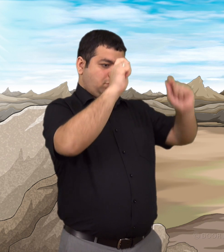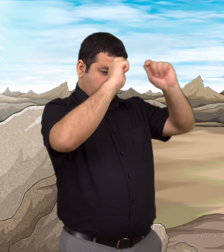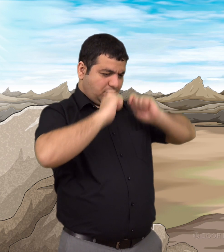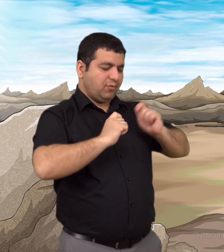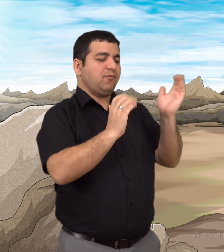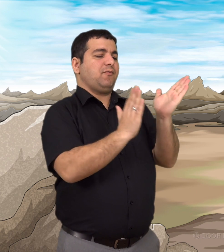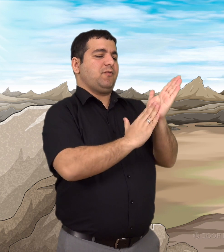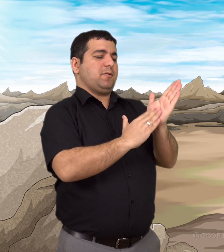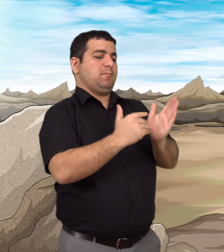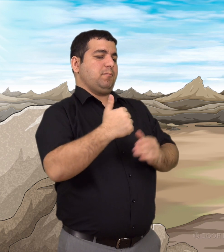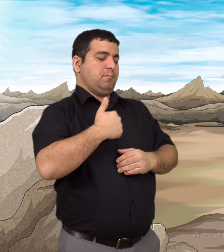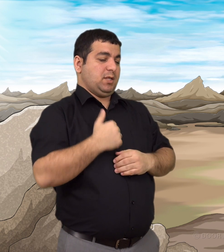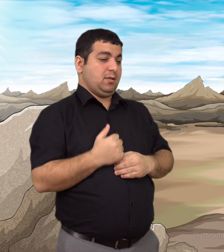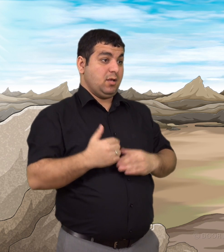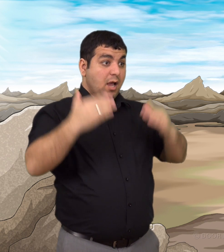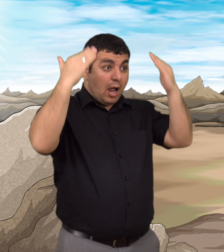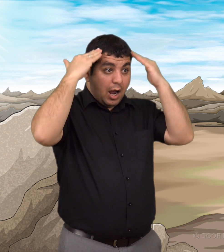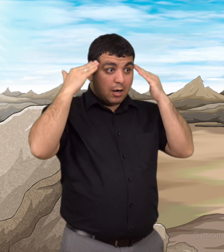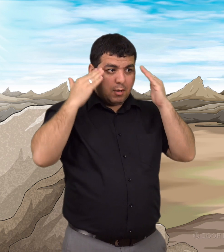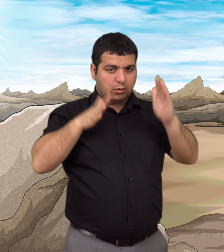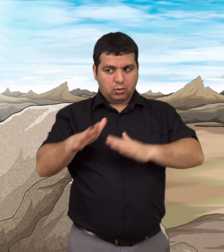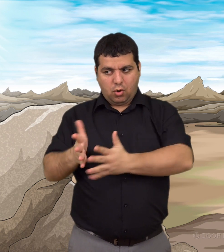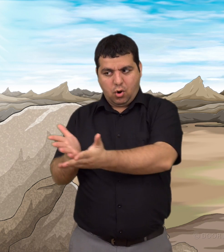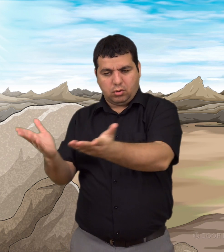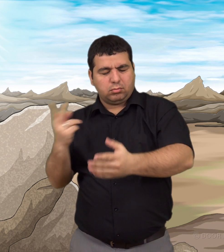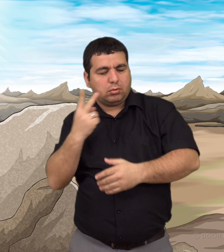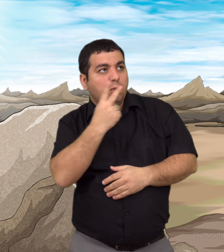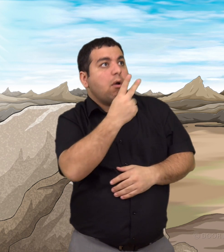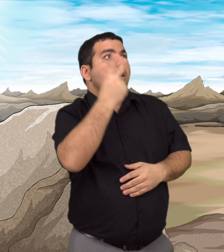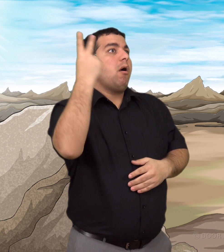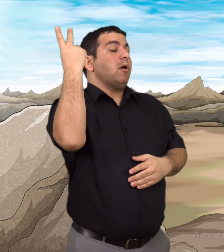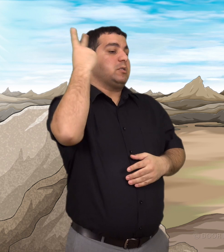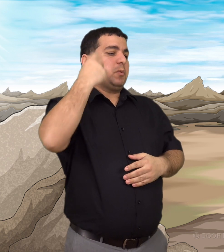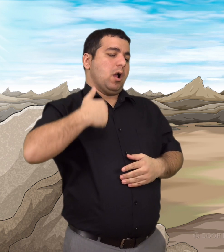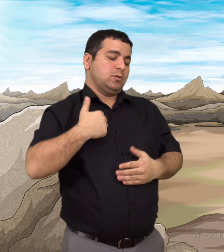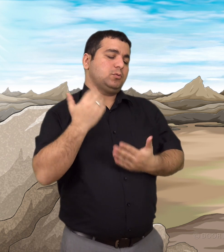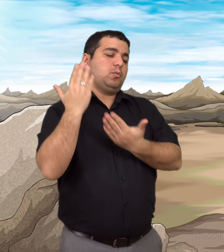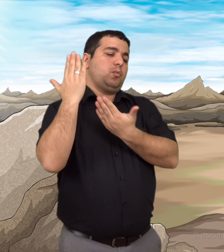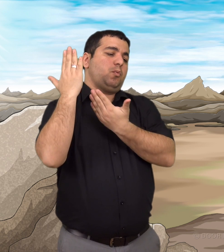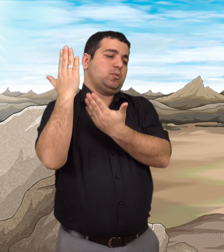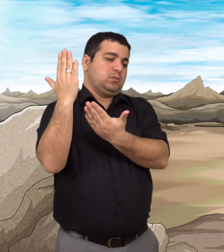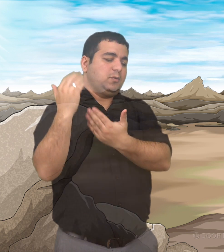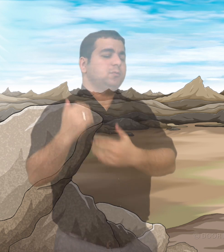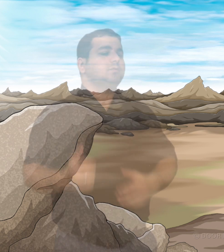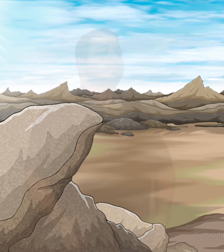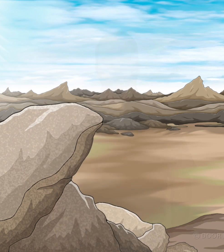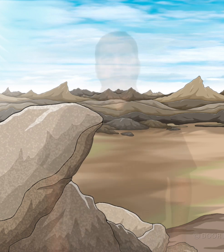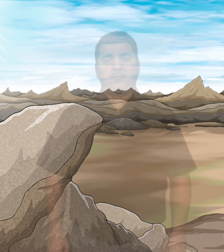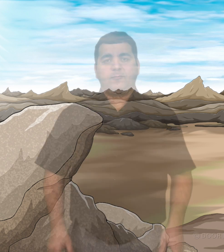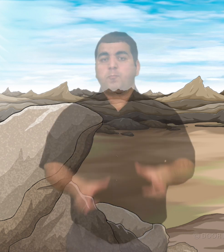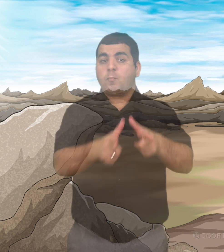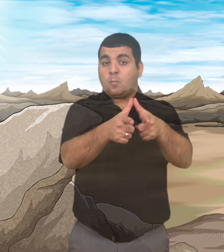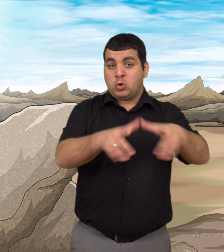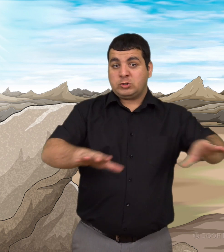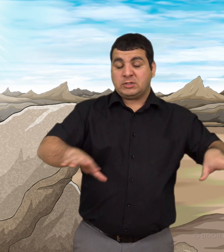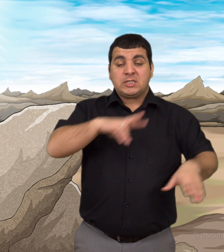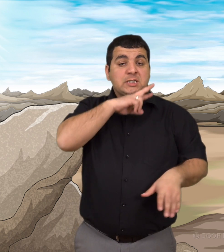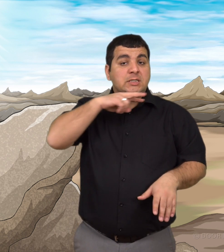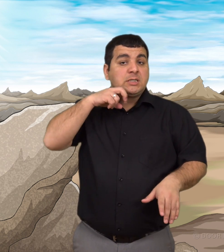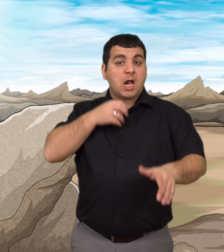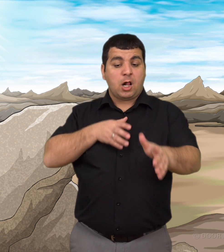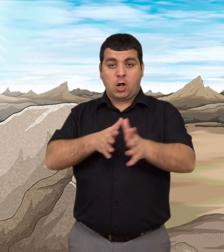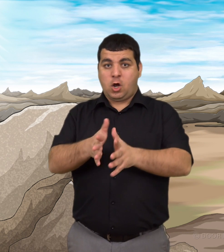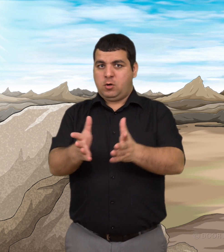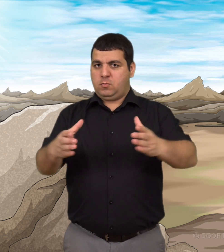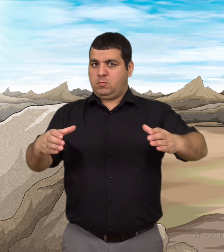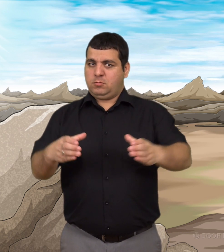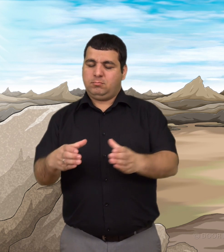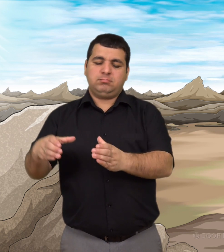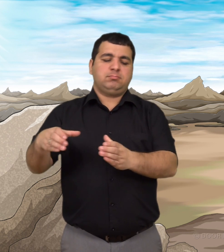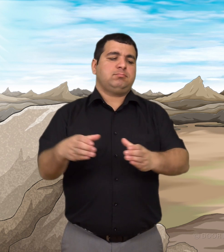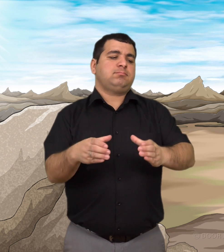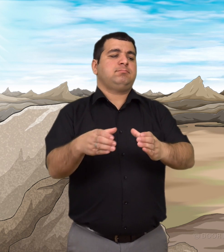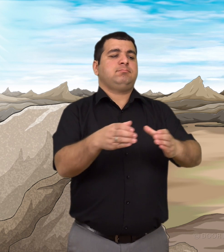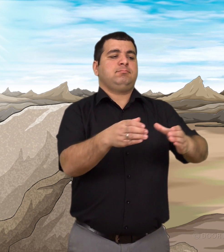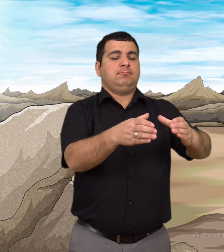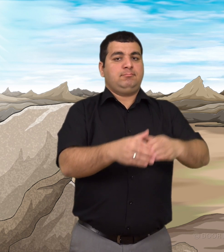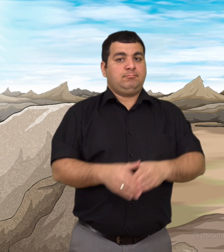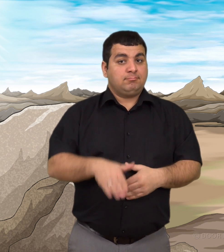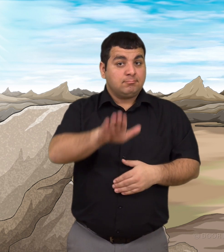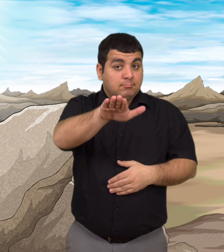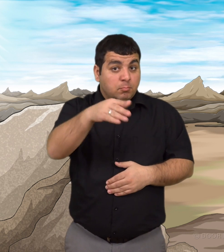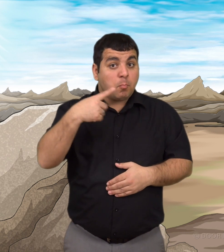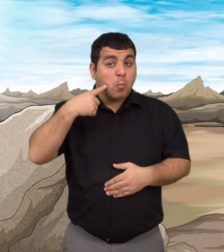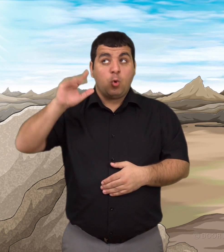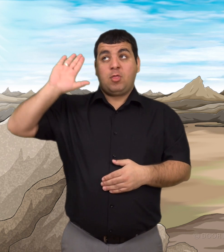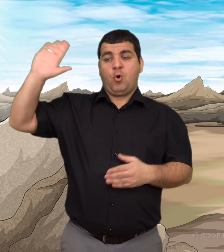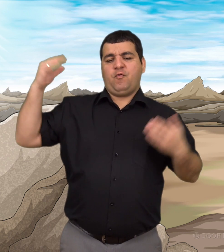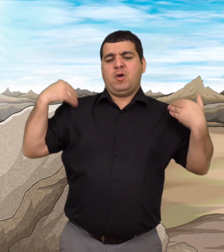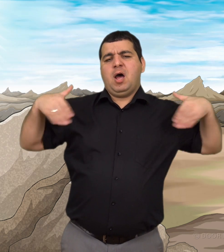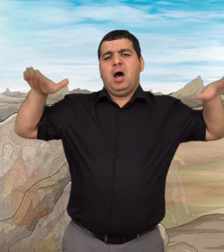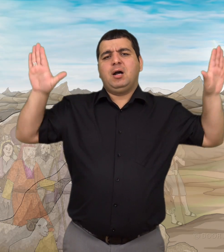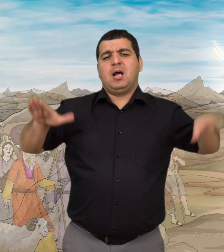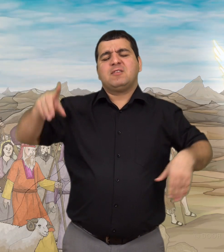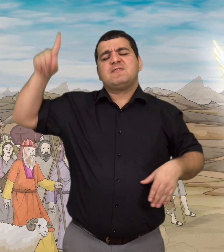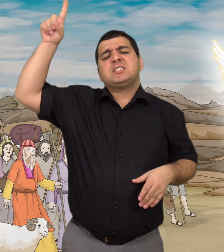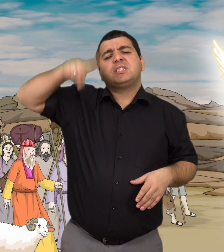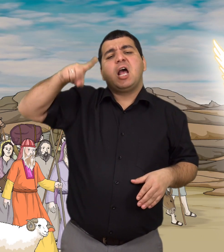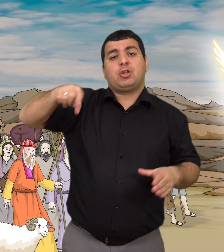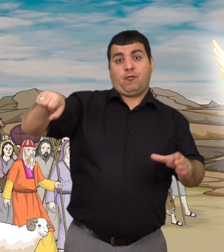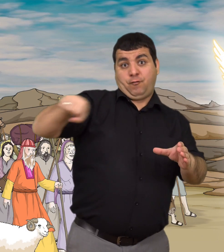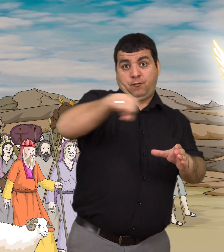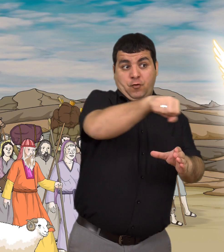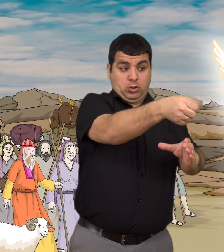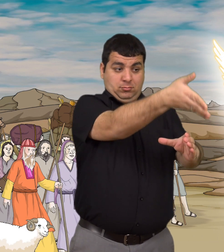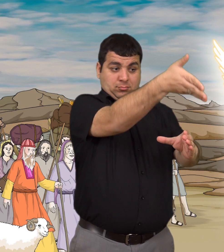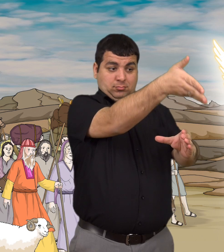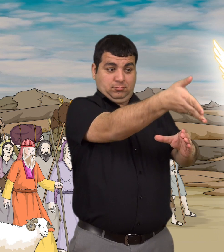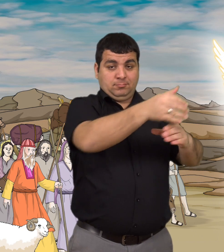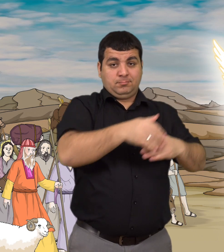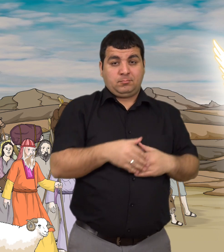The Egyptians will know that I am the LORD when I am honored through Pharaoh, his chariots, and his horsemen.”